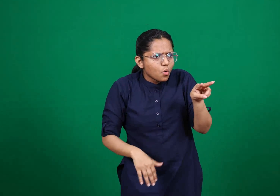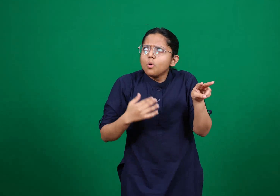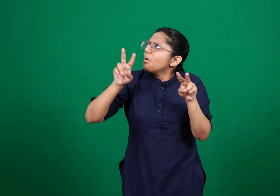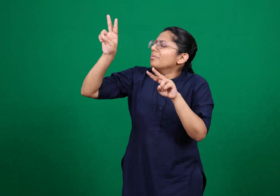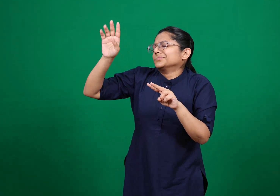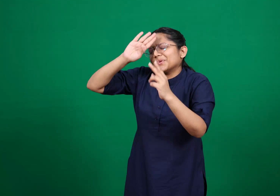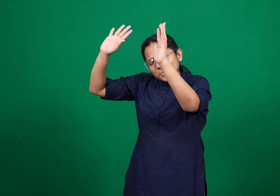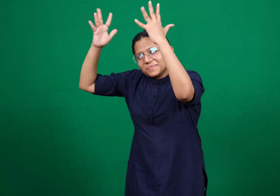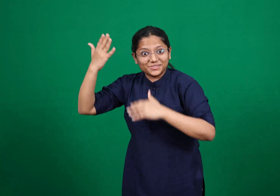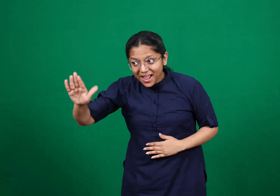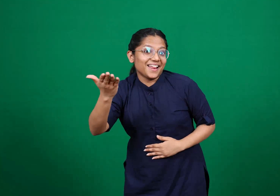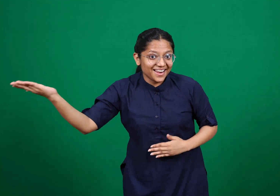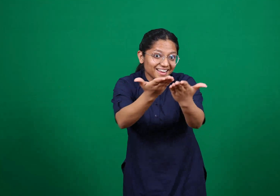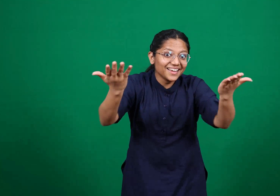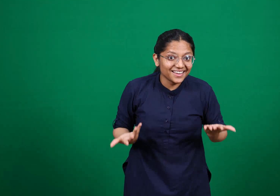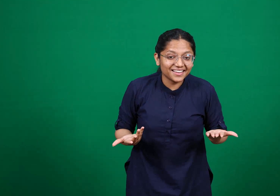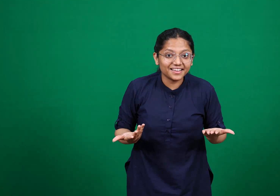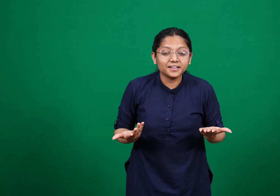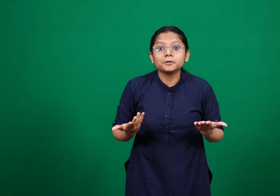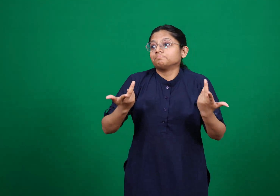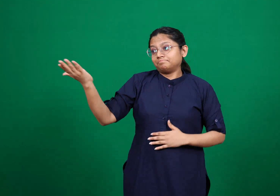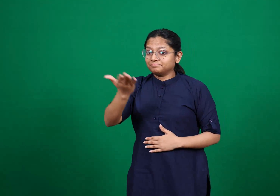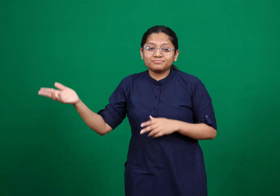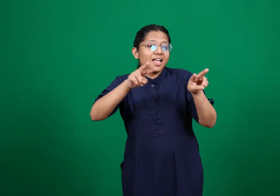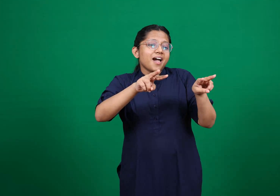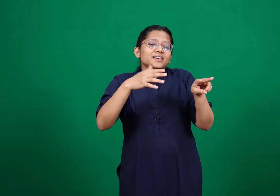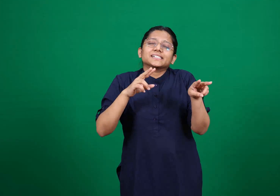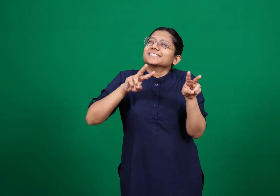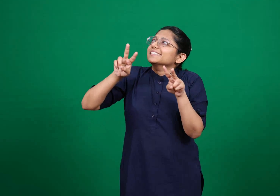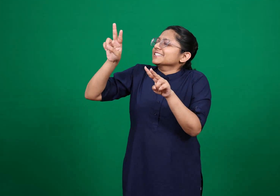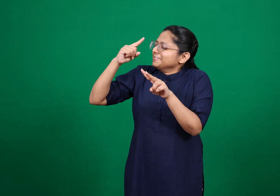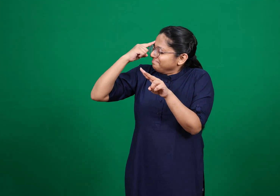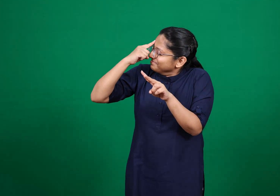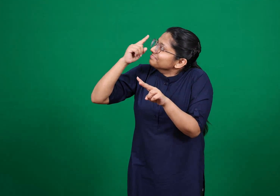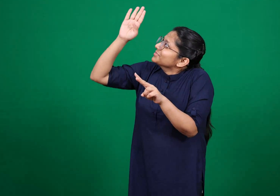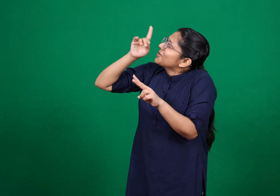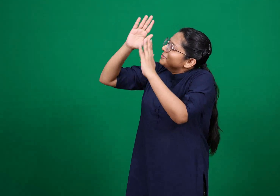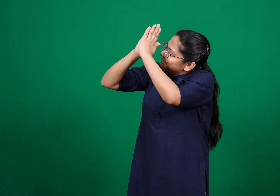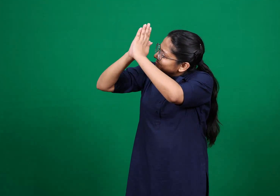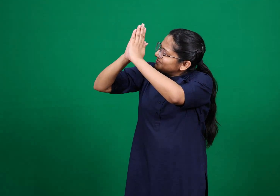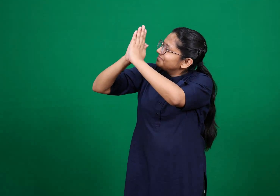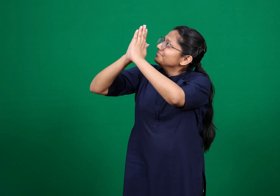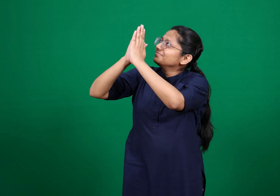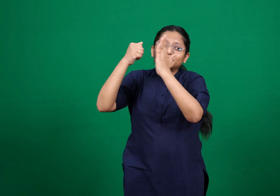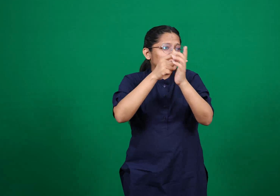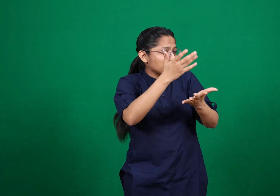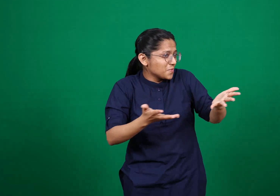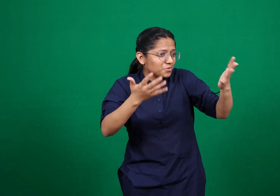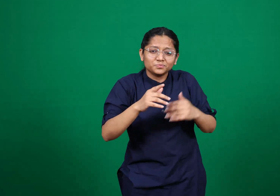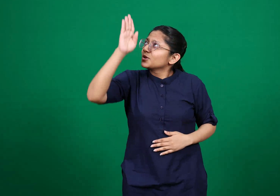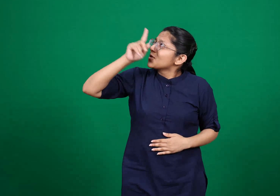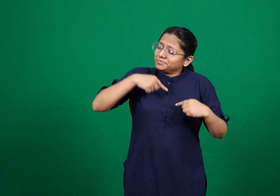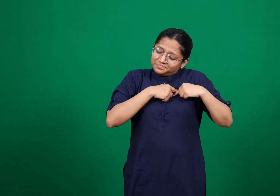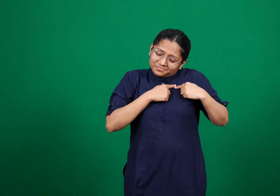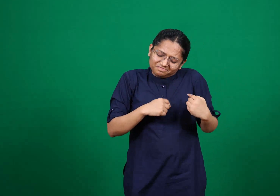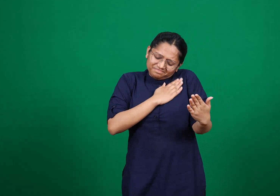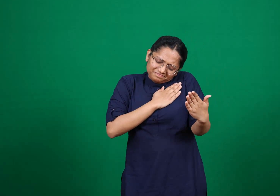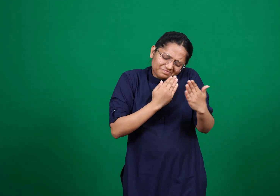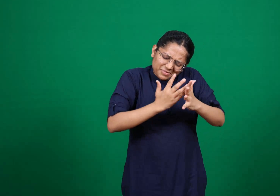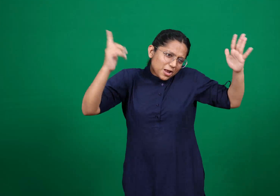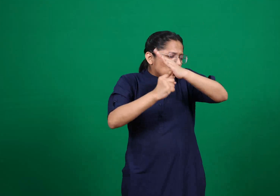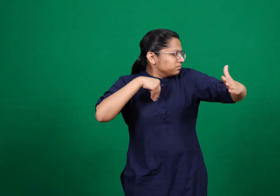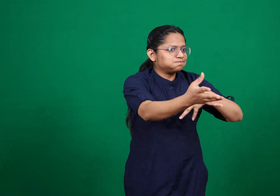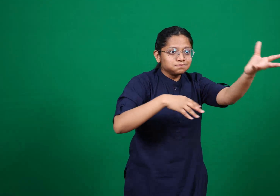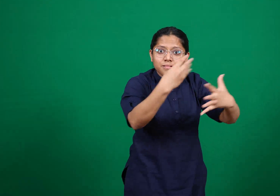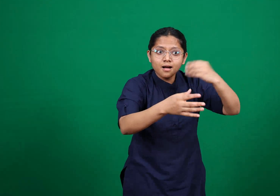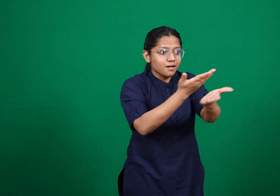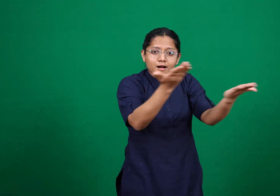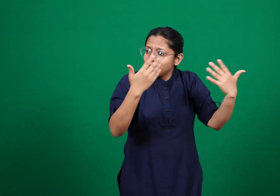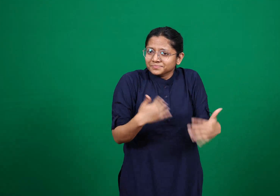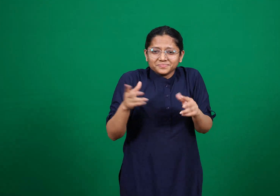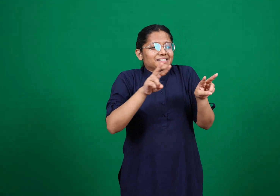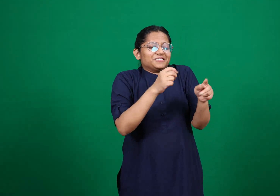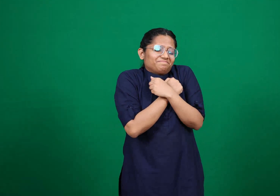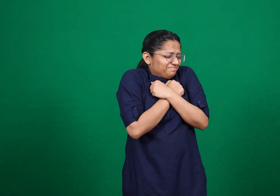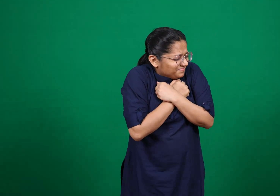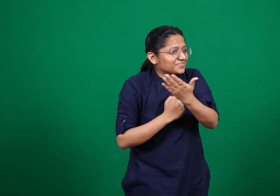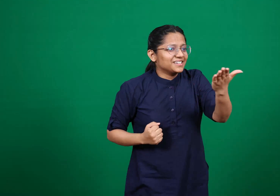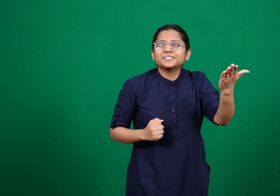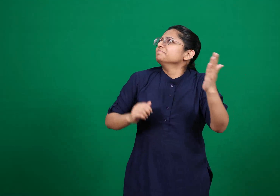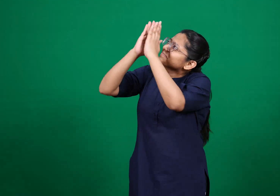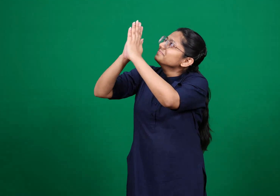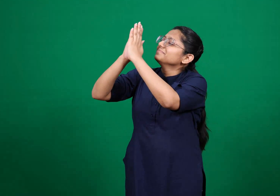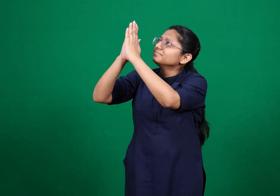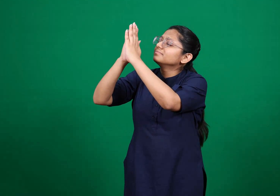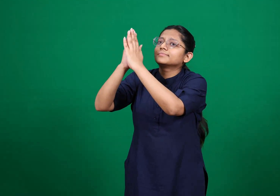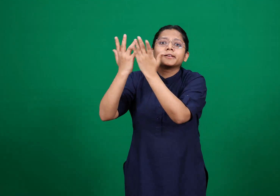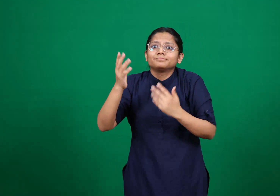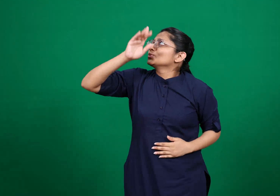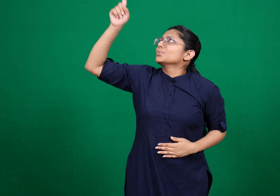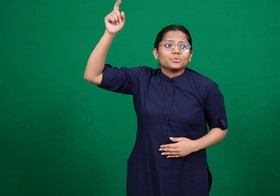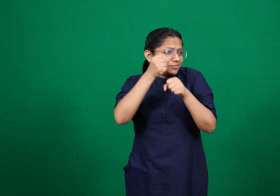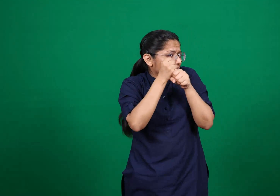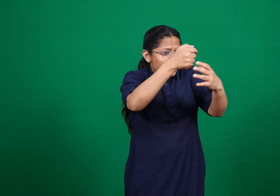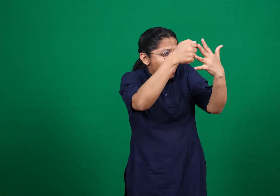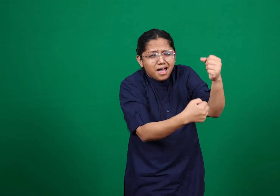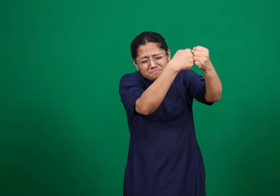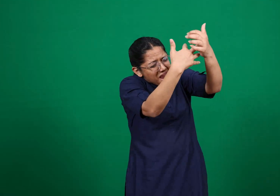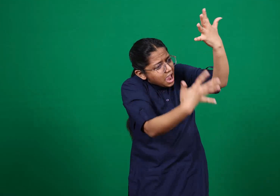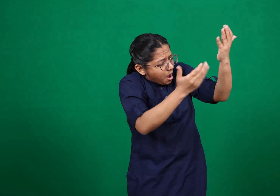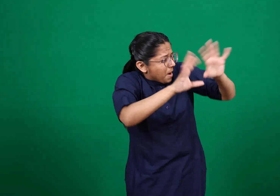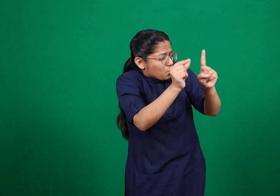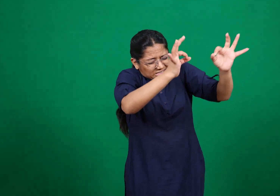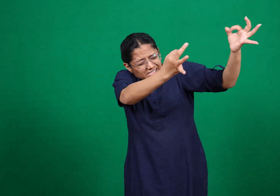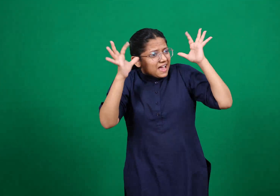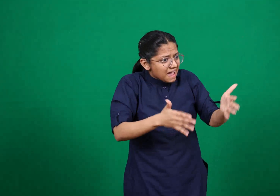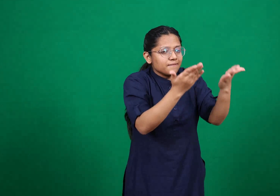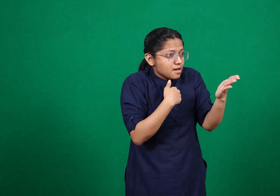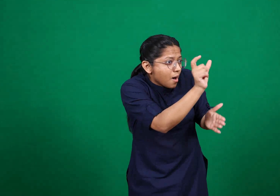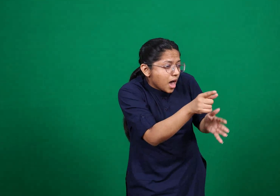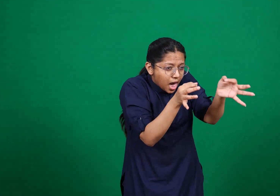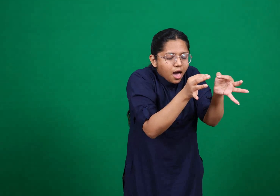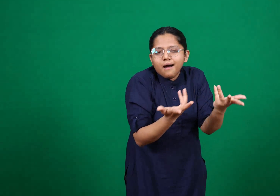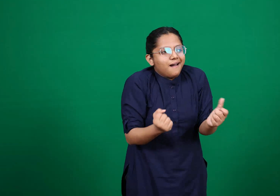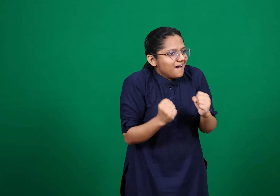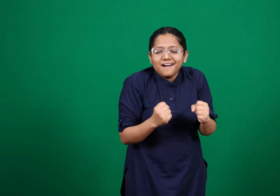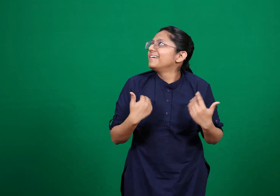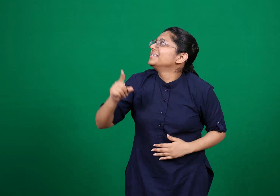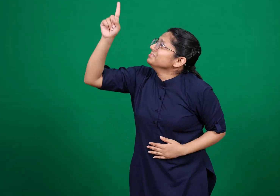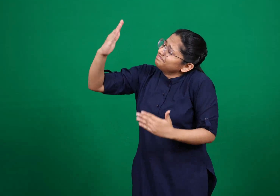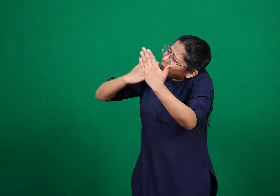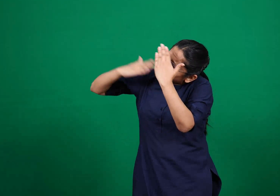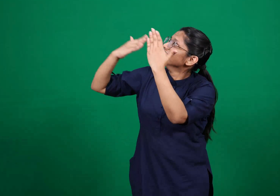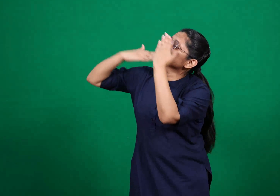And their prayers for you will express their affection for you, because of the surpassing grace God has given you.